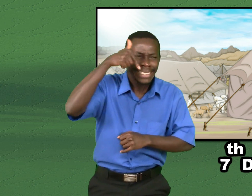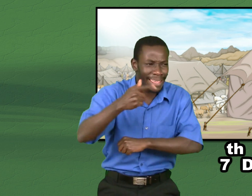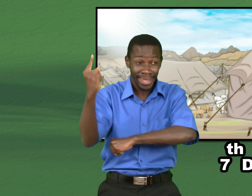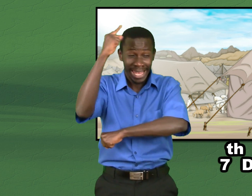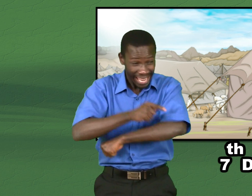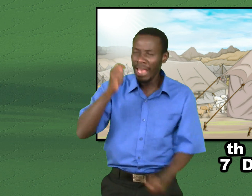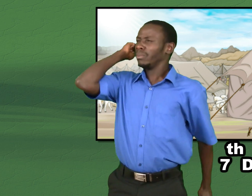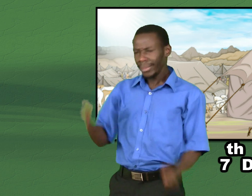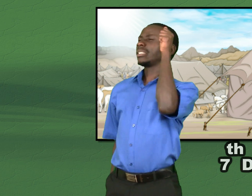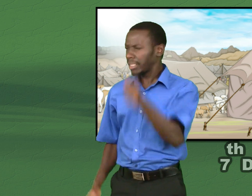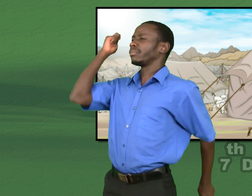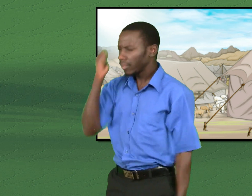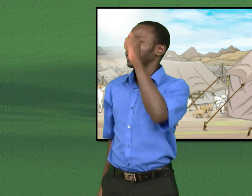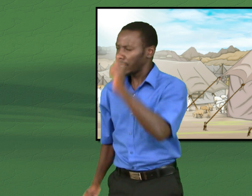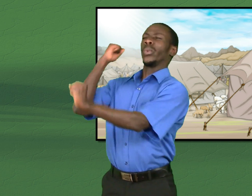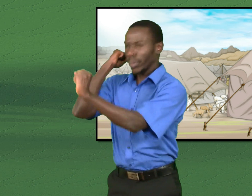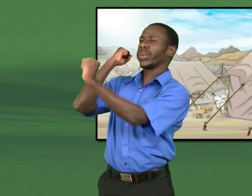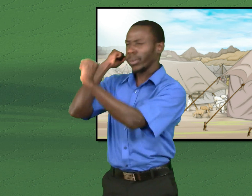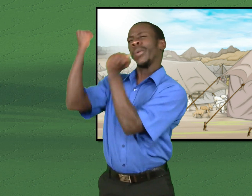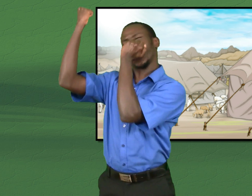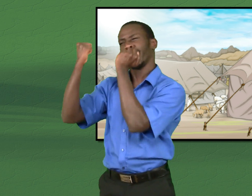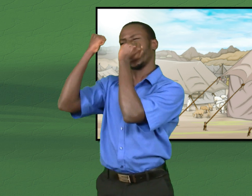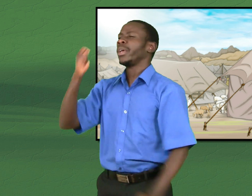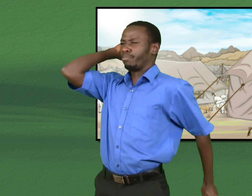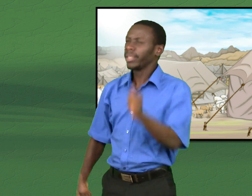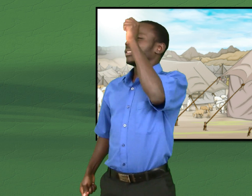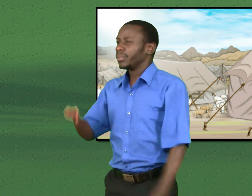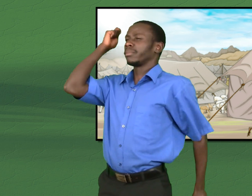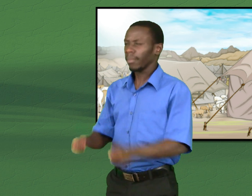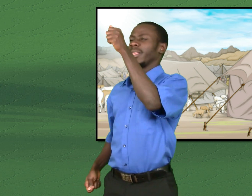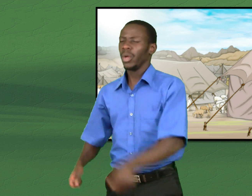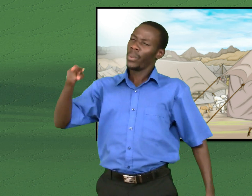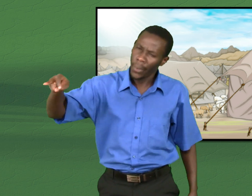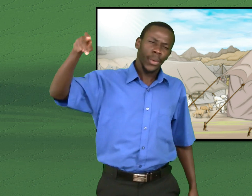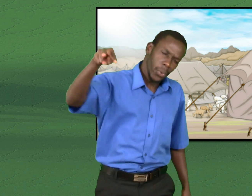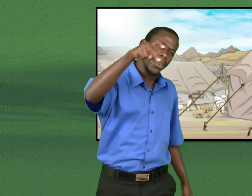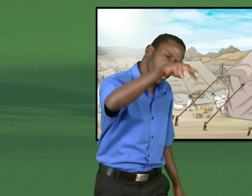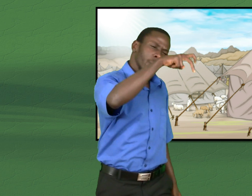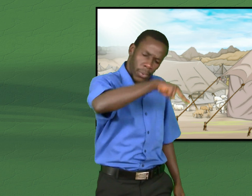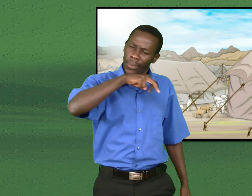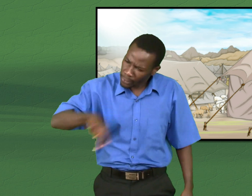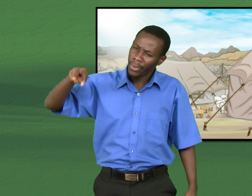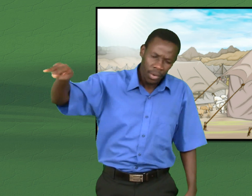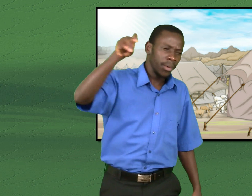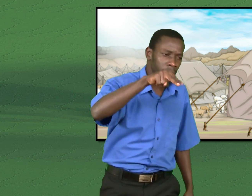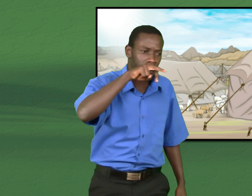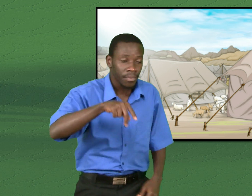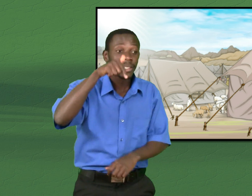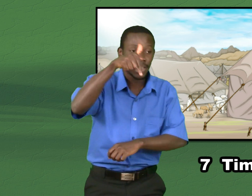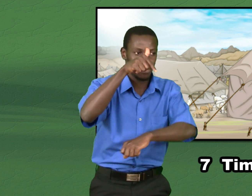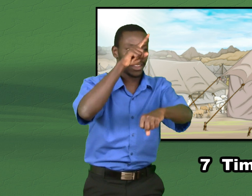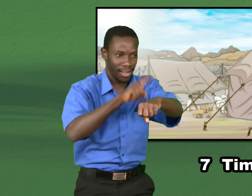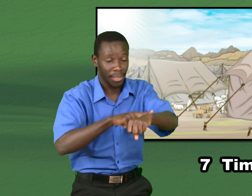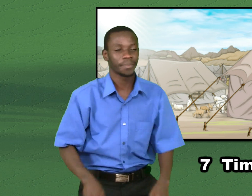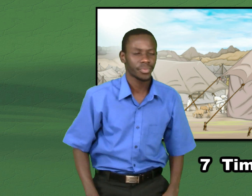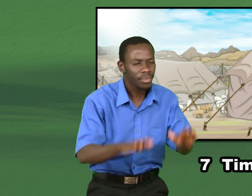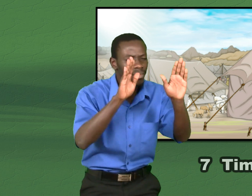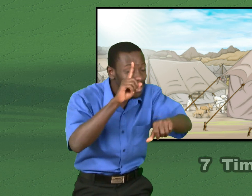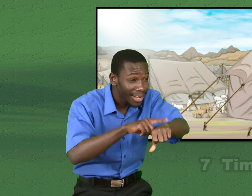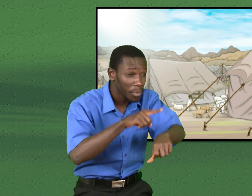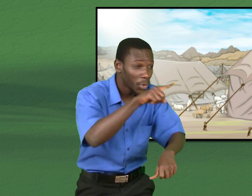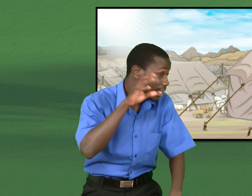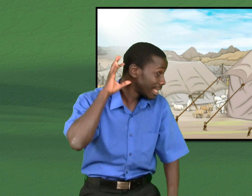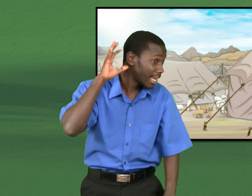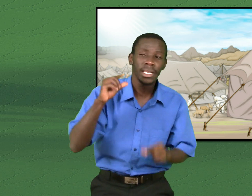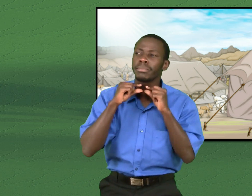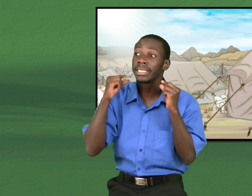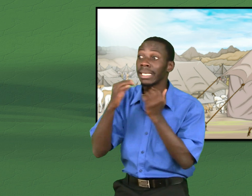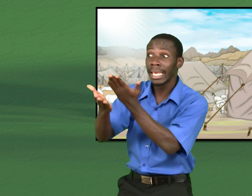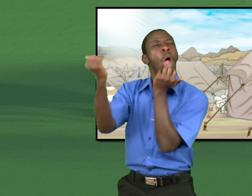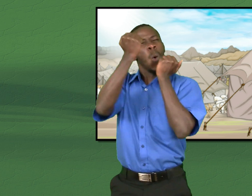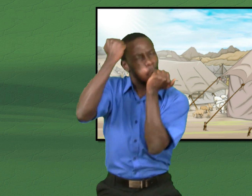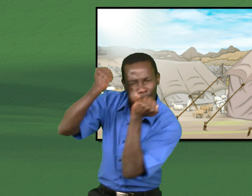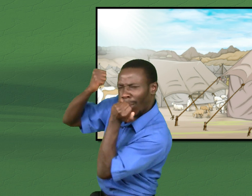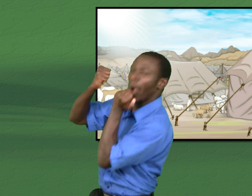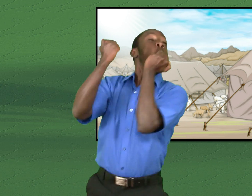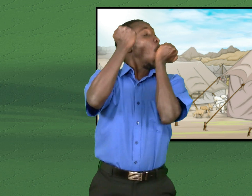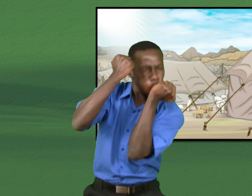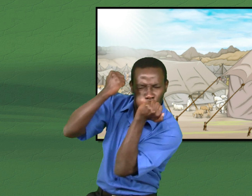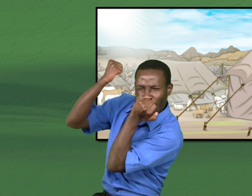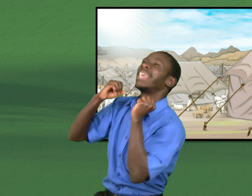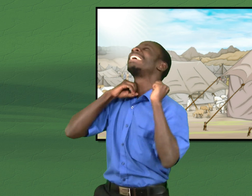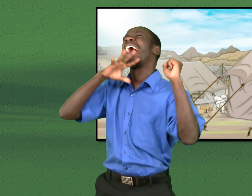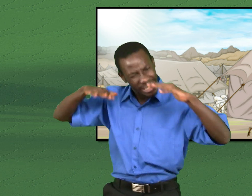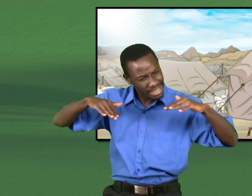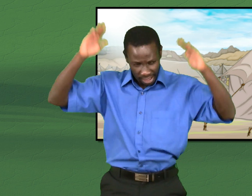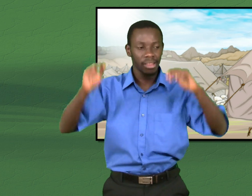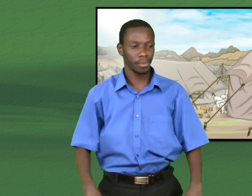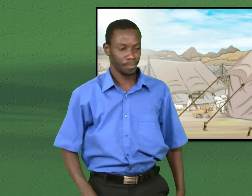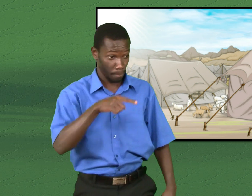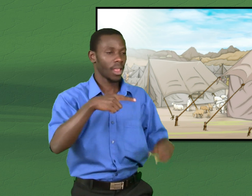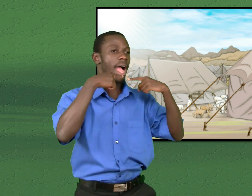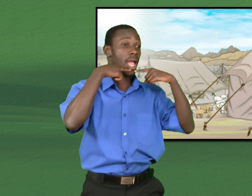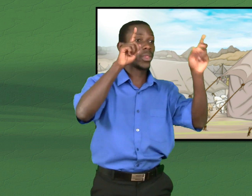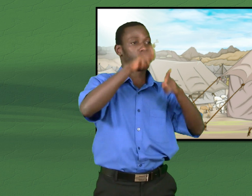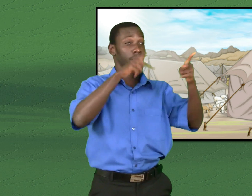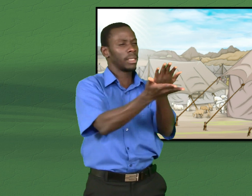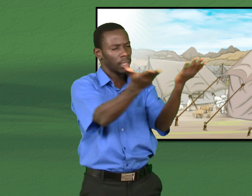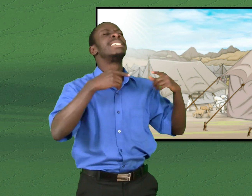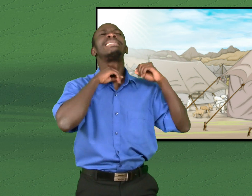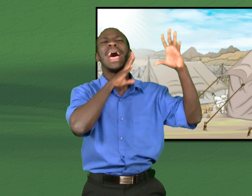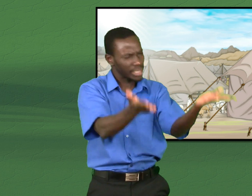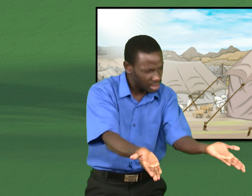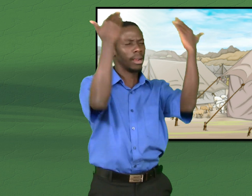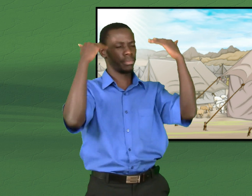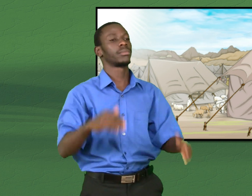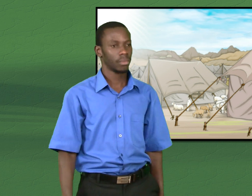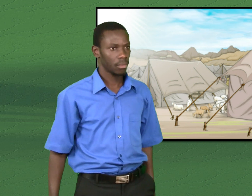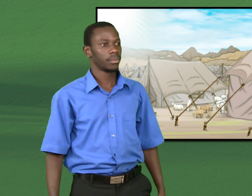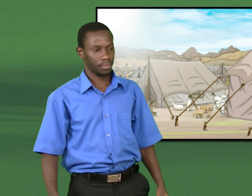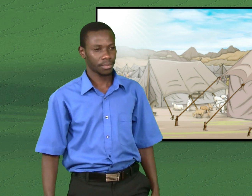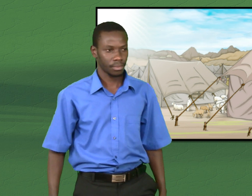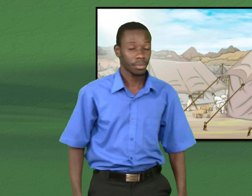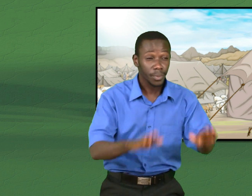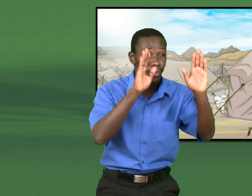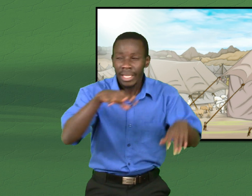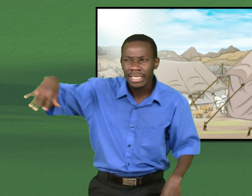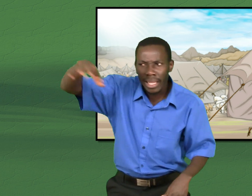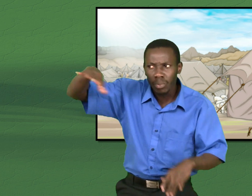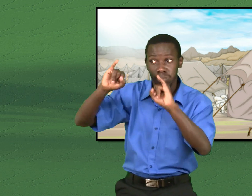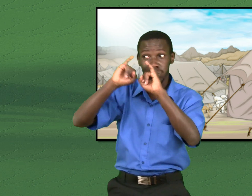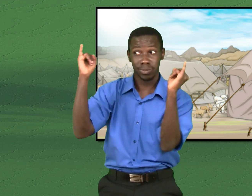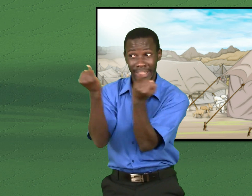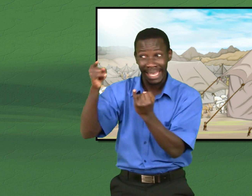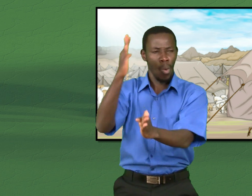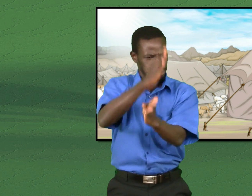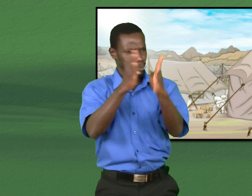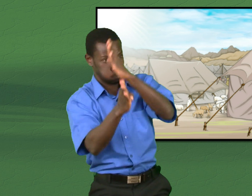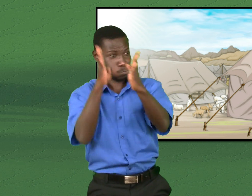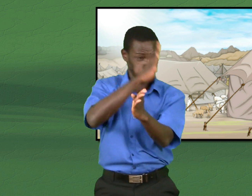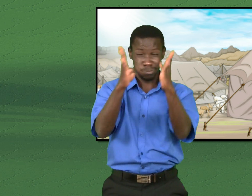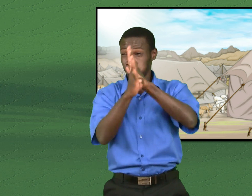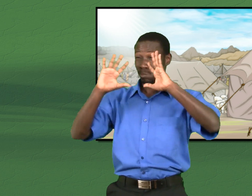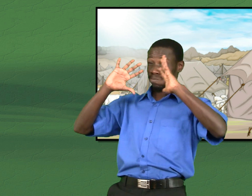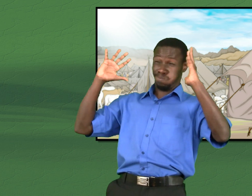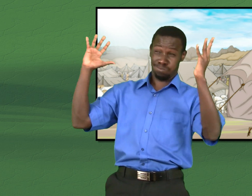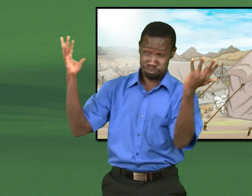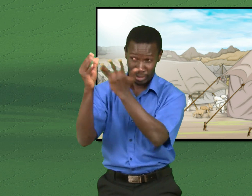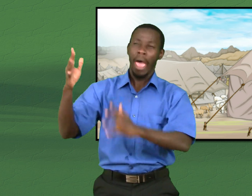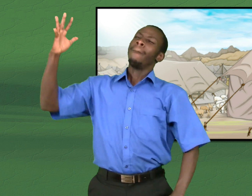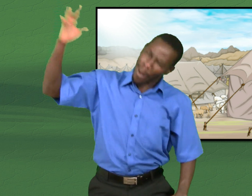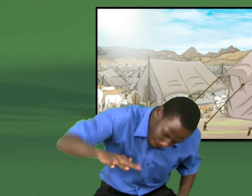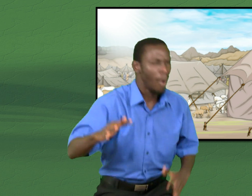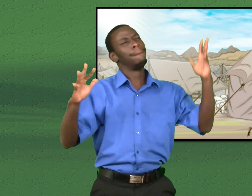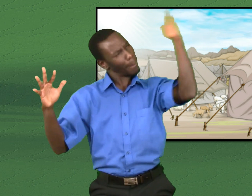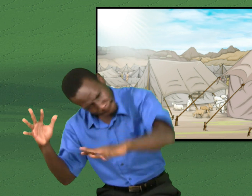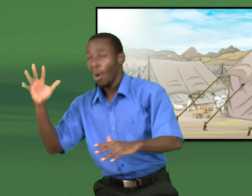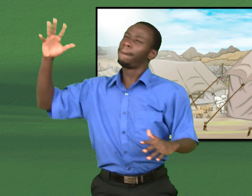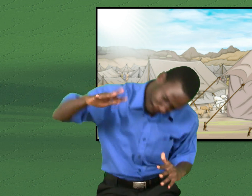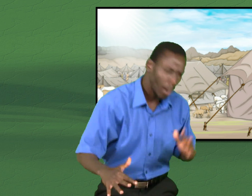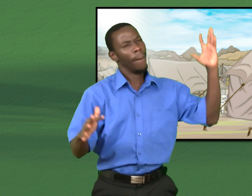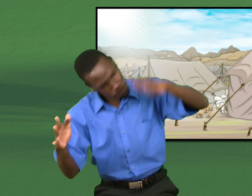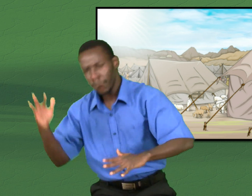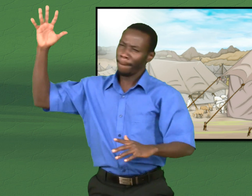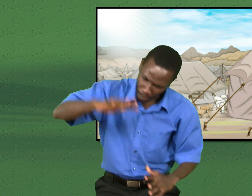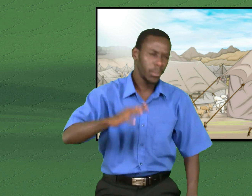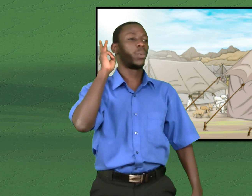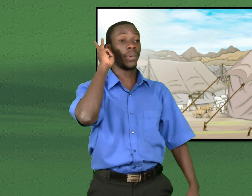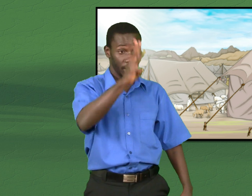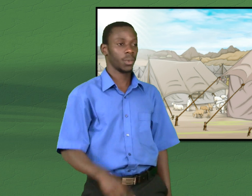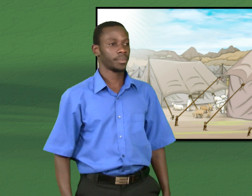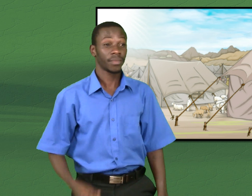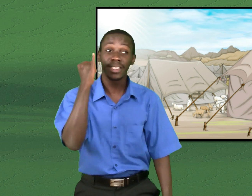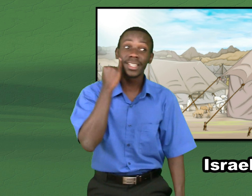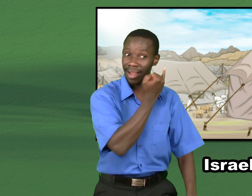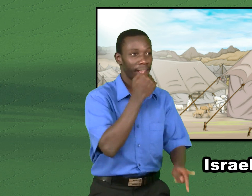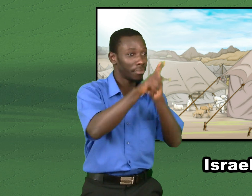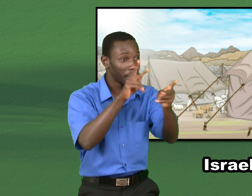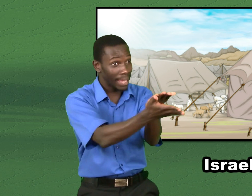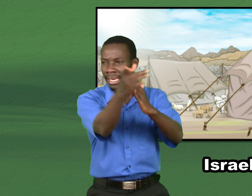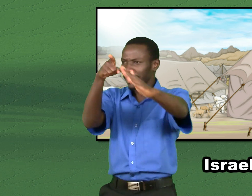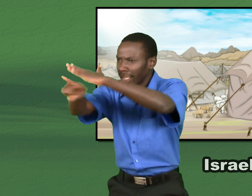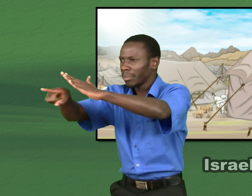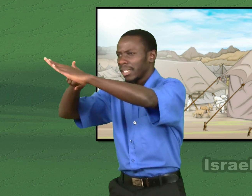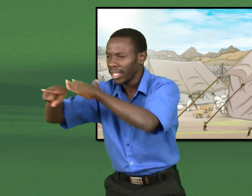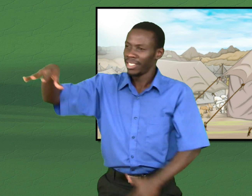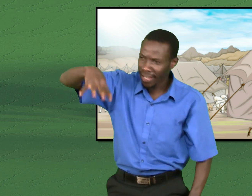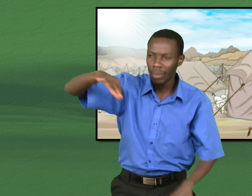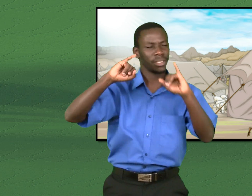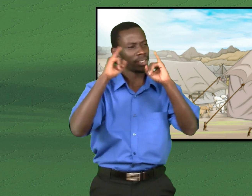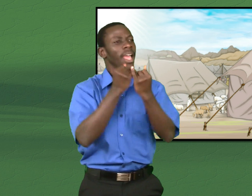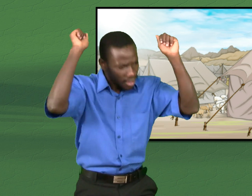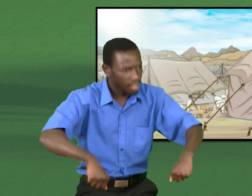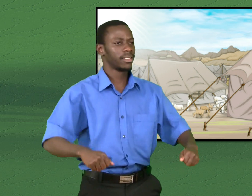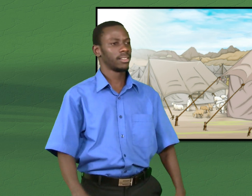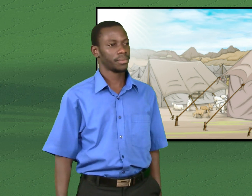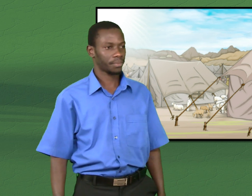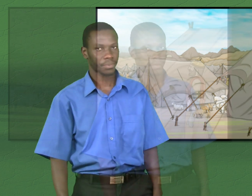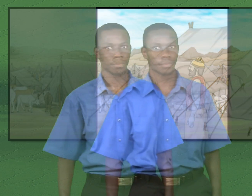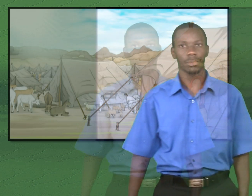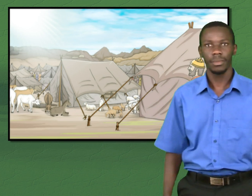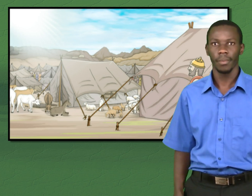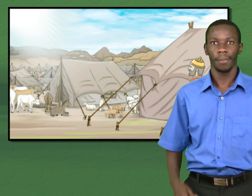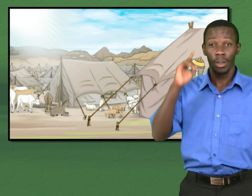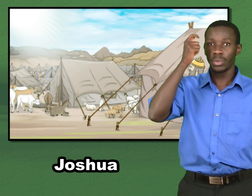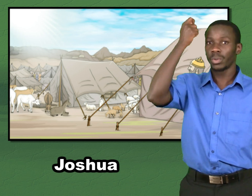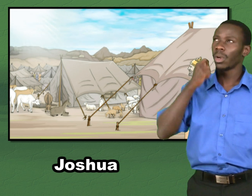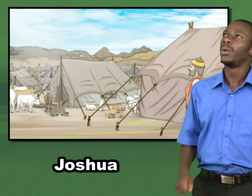And when there is a long blast of the ram’s horn and you hear its sound, have all the people give a mighty shout. Then the wall of the city will collapse and all your people will charge straight into the city.”